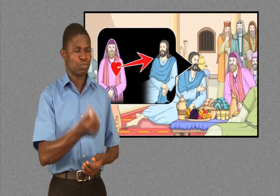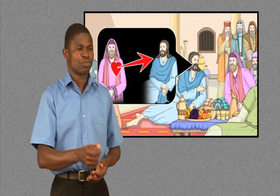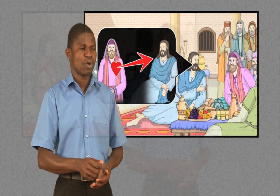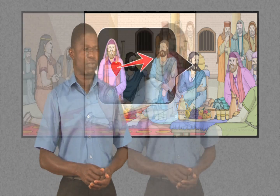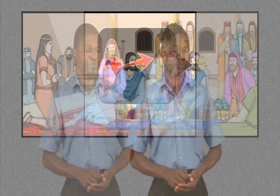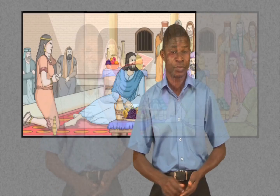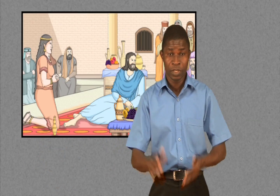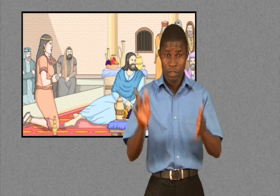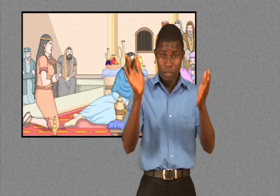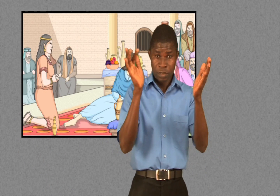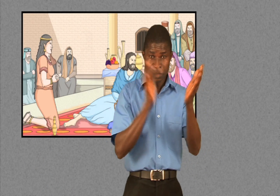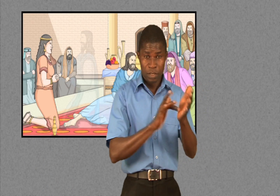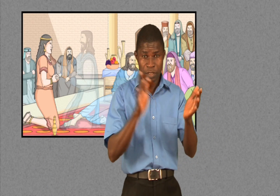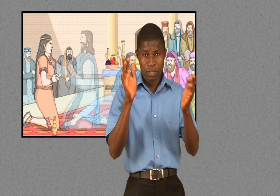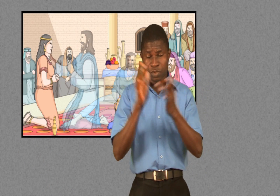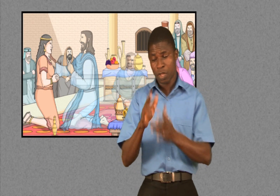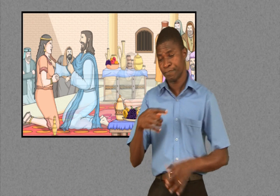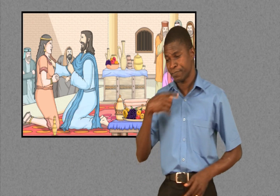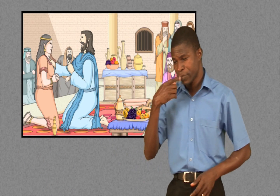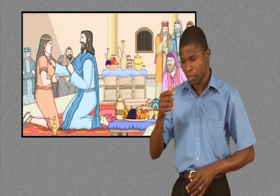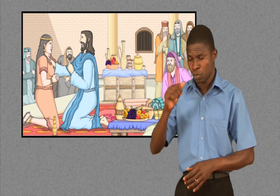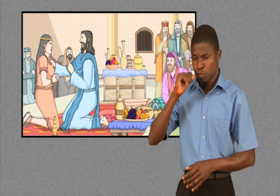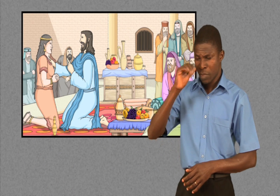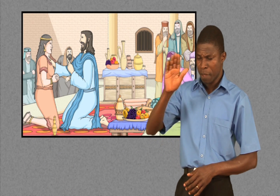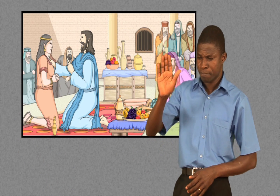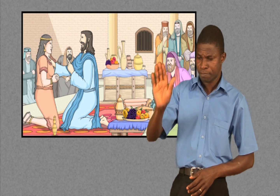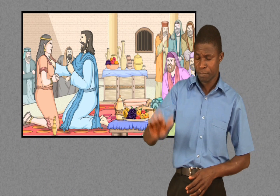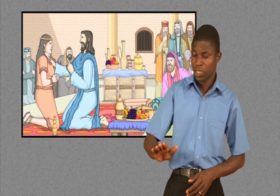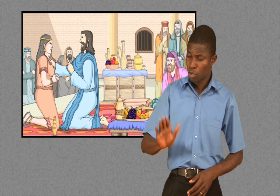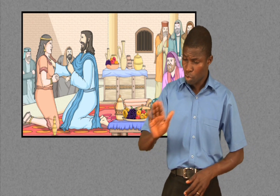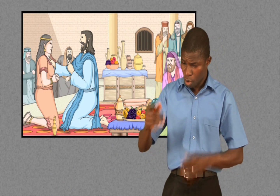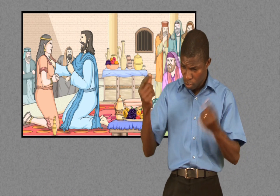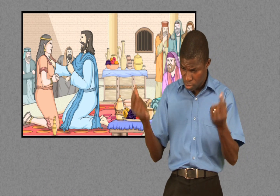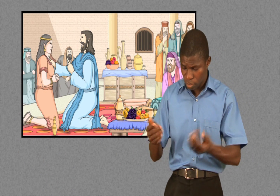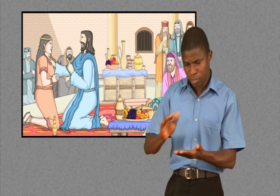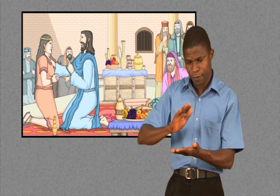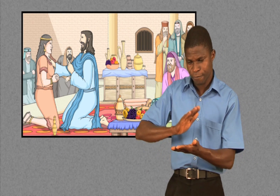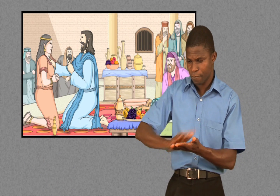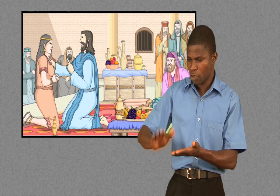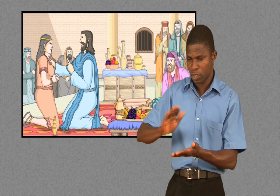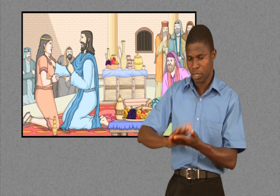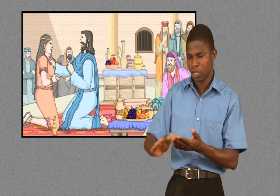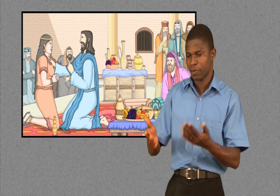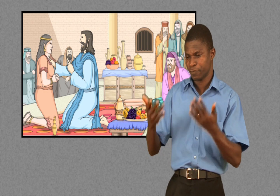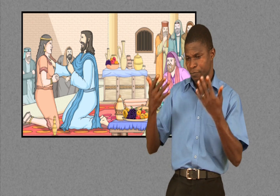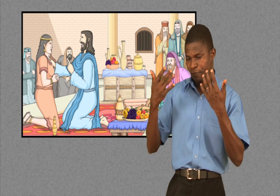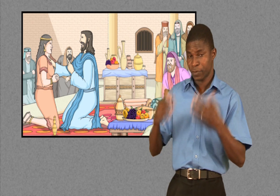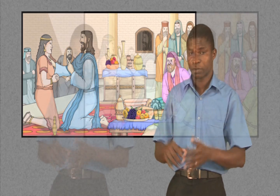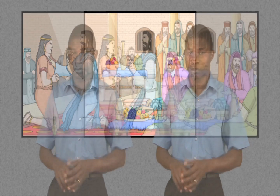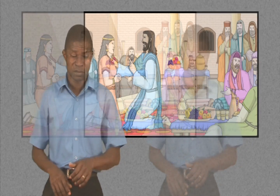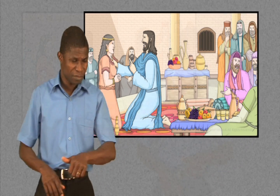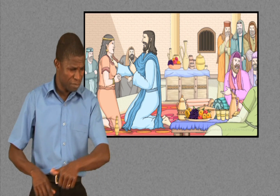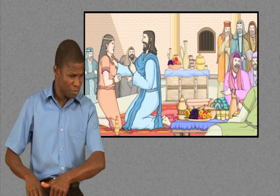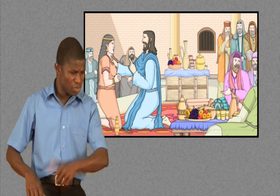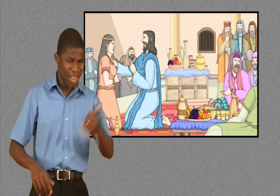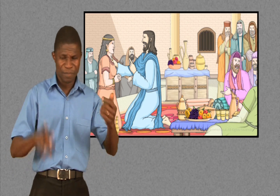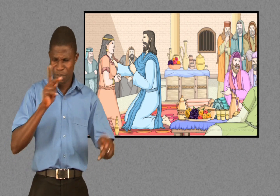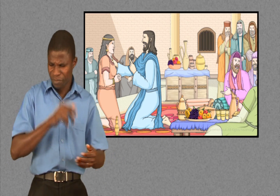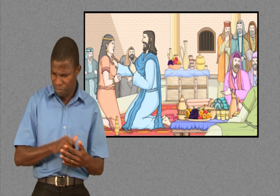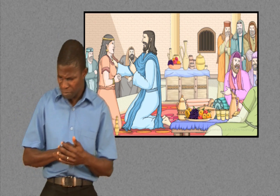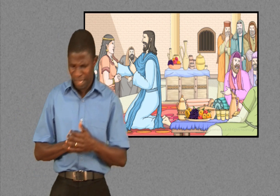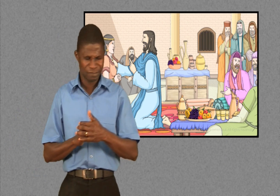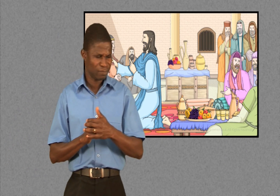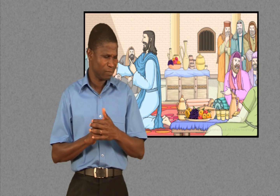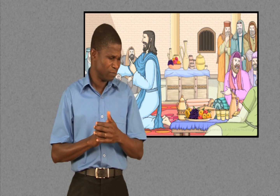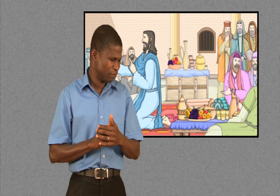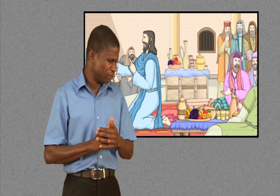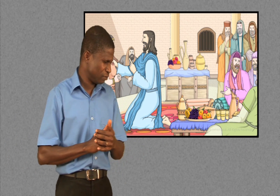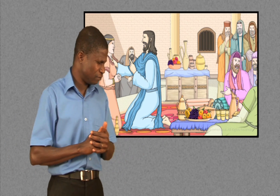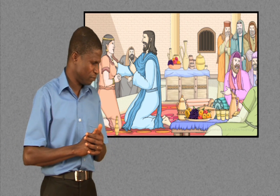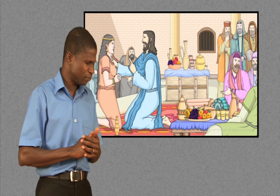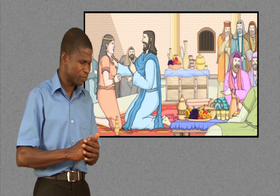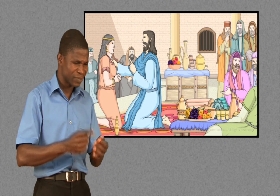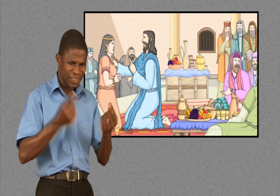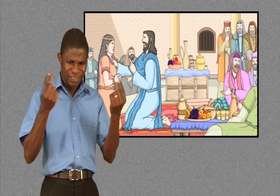Then Jesus said to her, “Your sins are forgiven.”